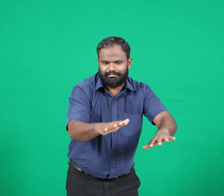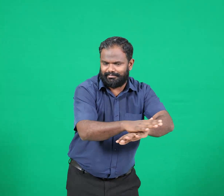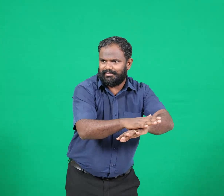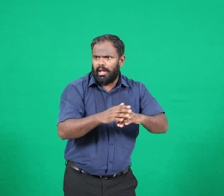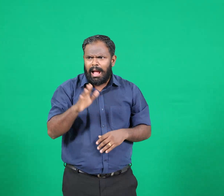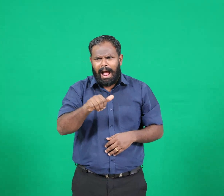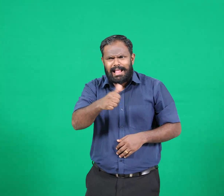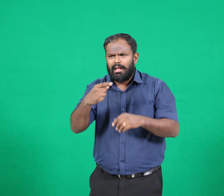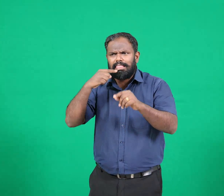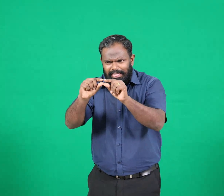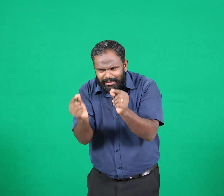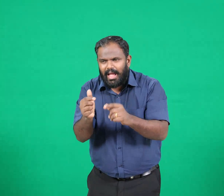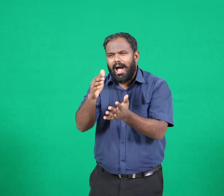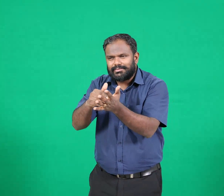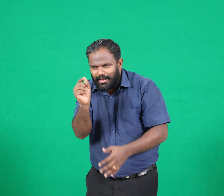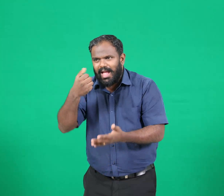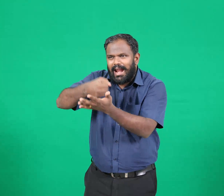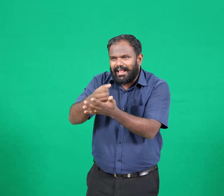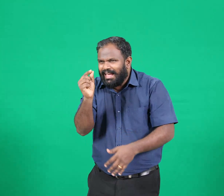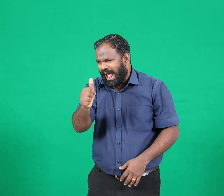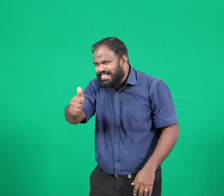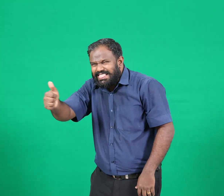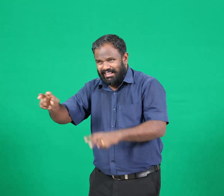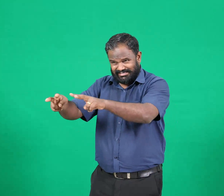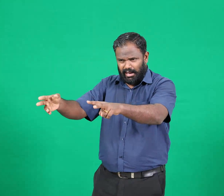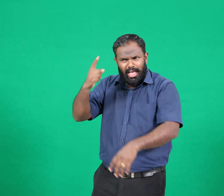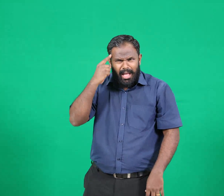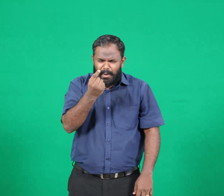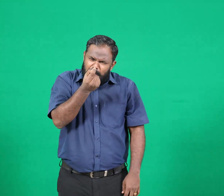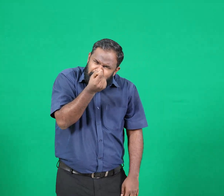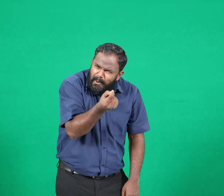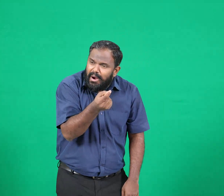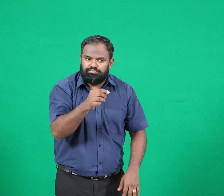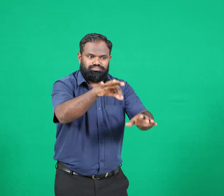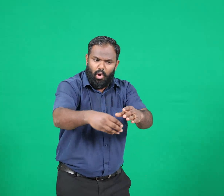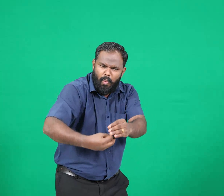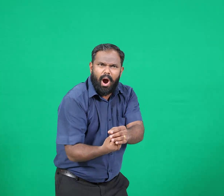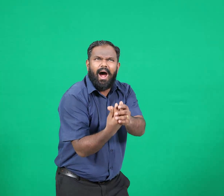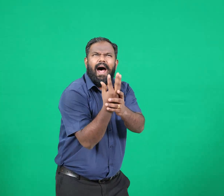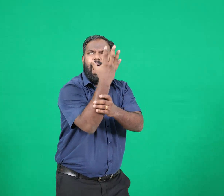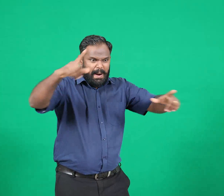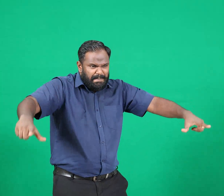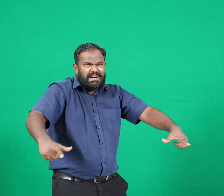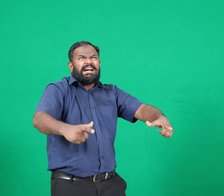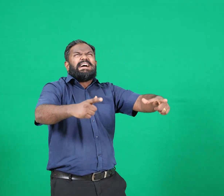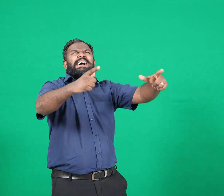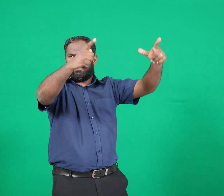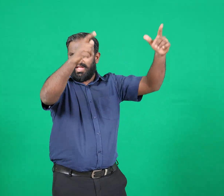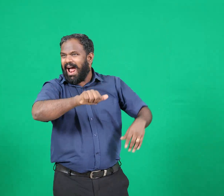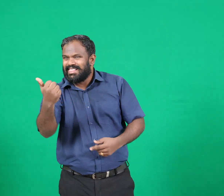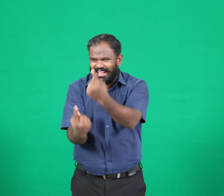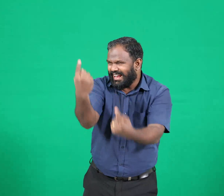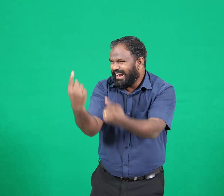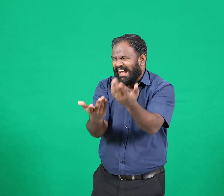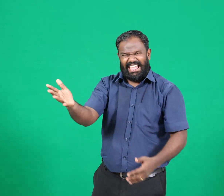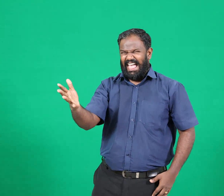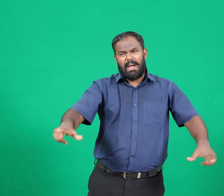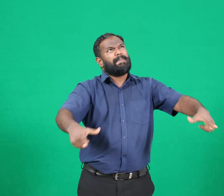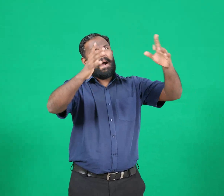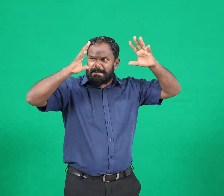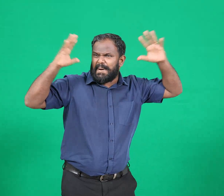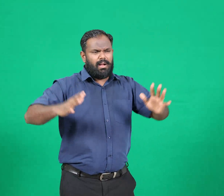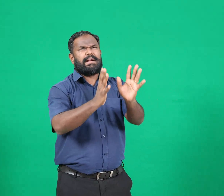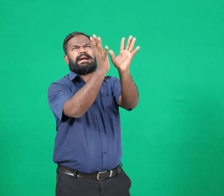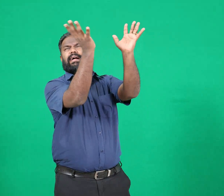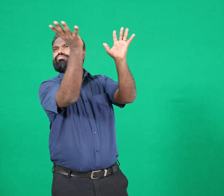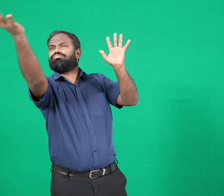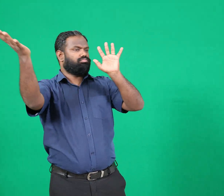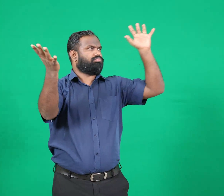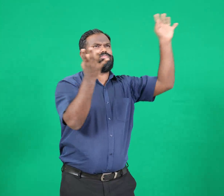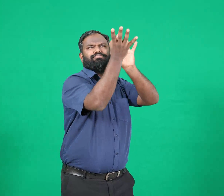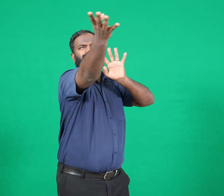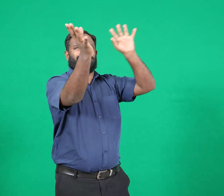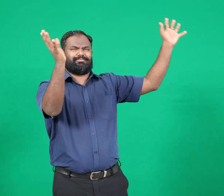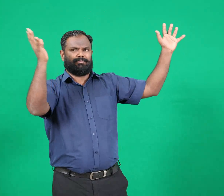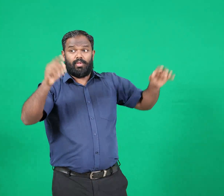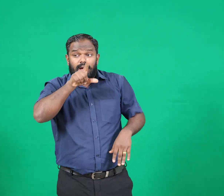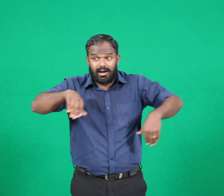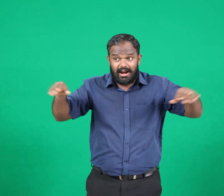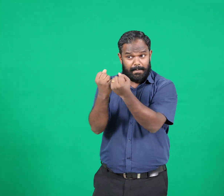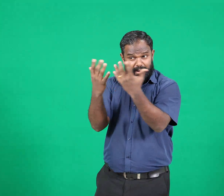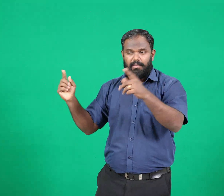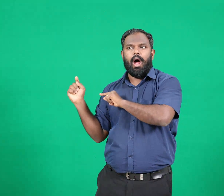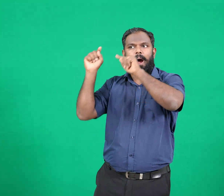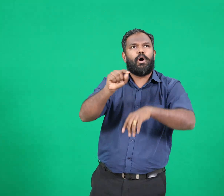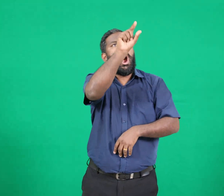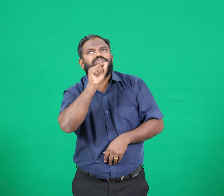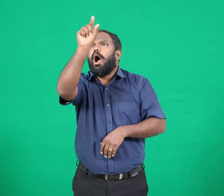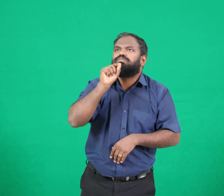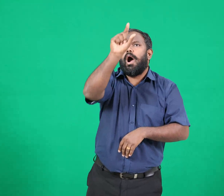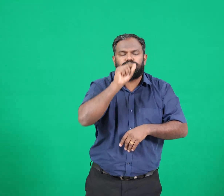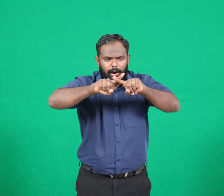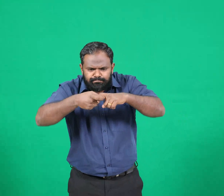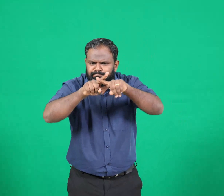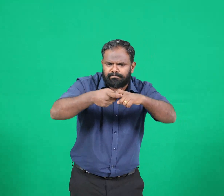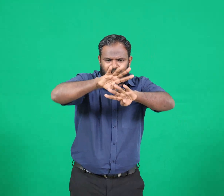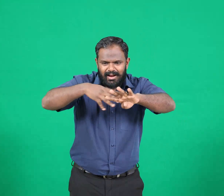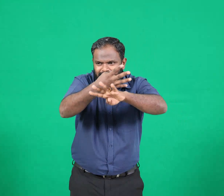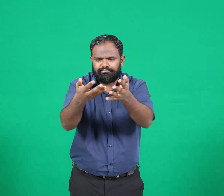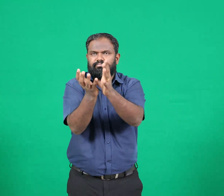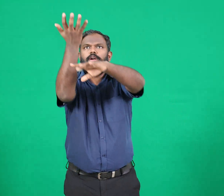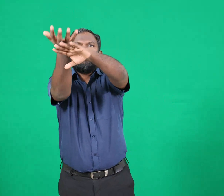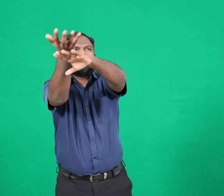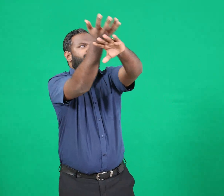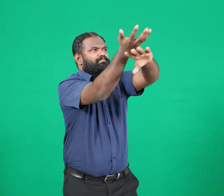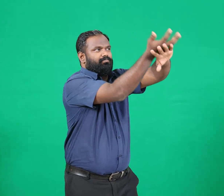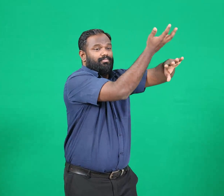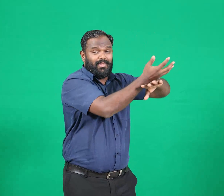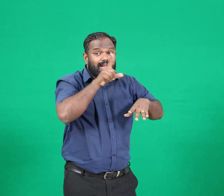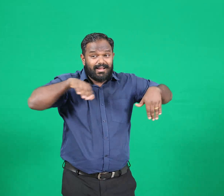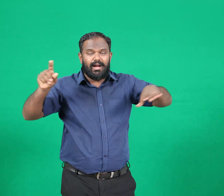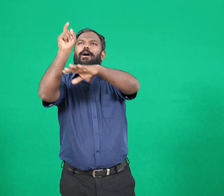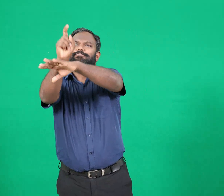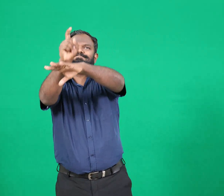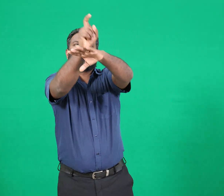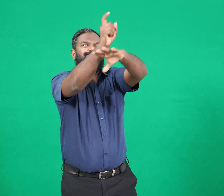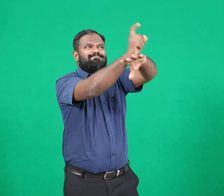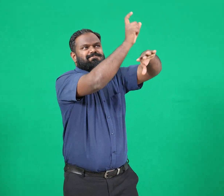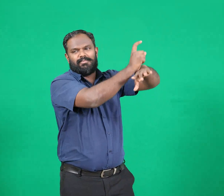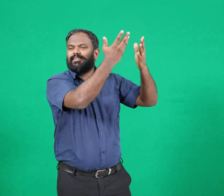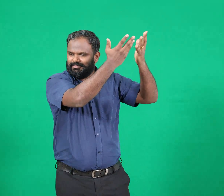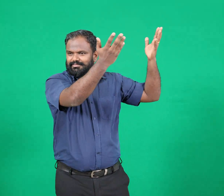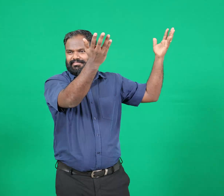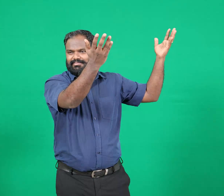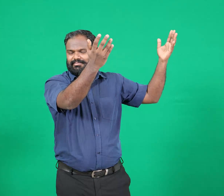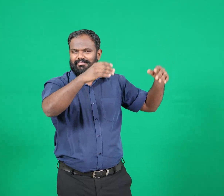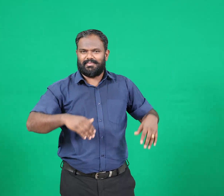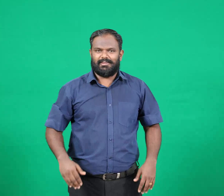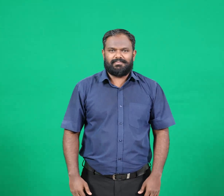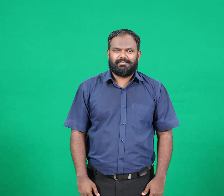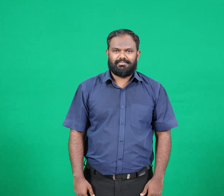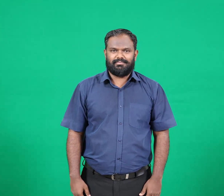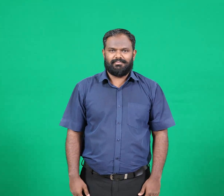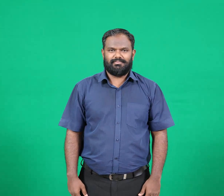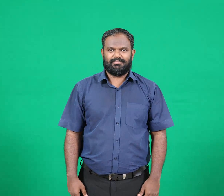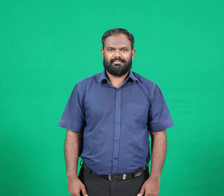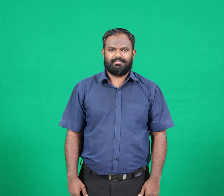Although it is the smallest of all seeds, yet it grows into the largest of garden plants and becomes a tree, so that the birds of the air come and nest in its branches."